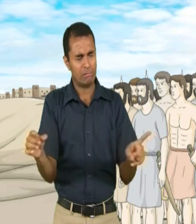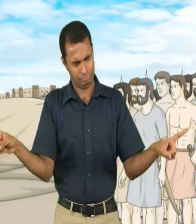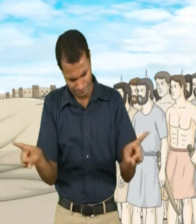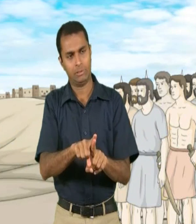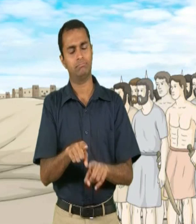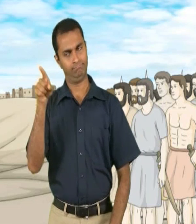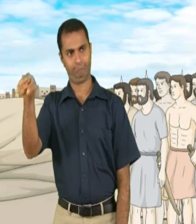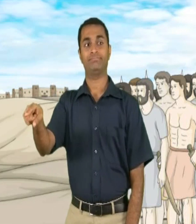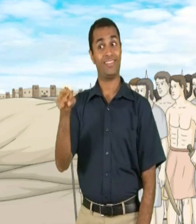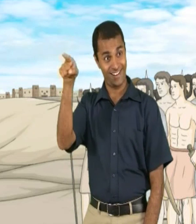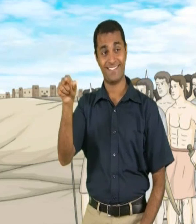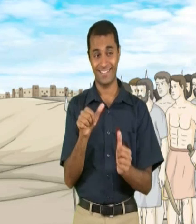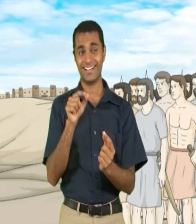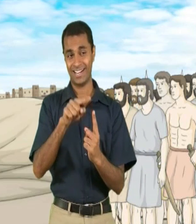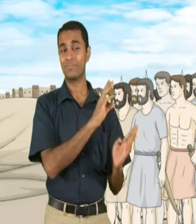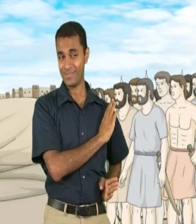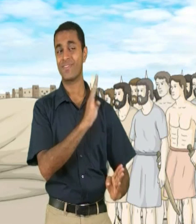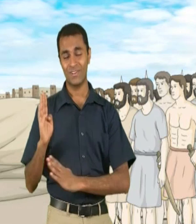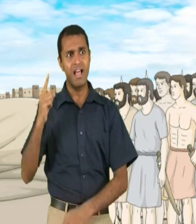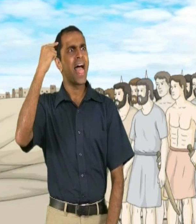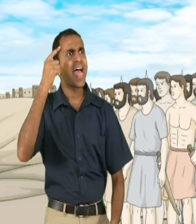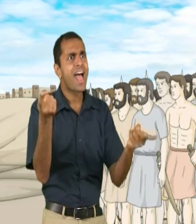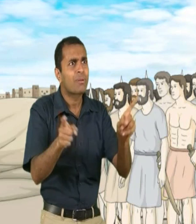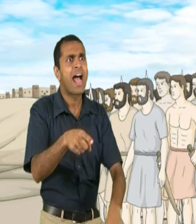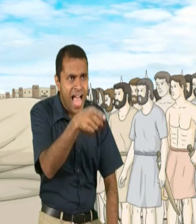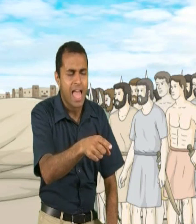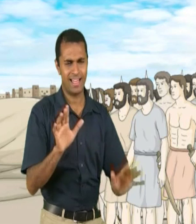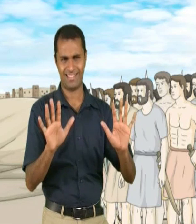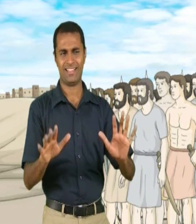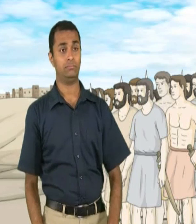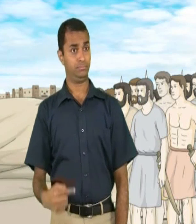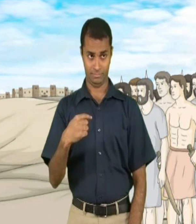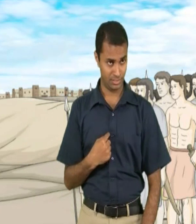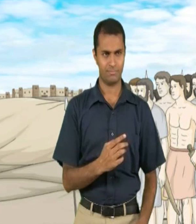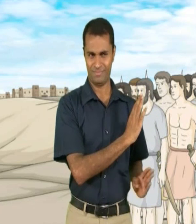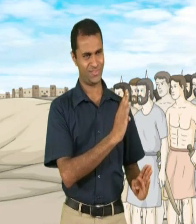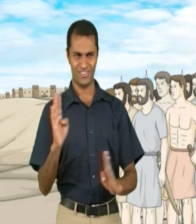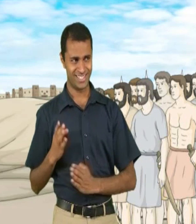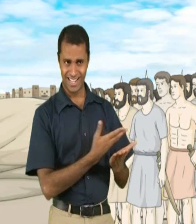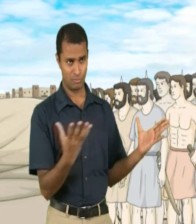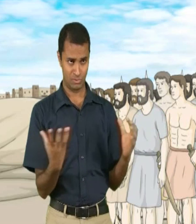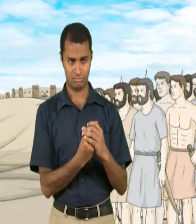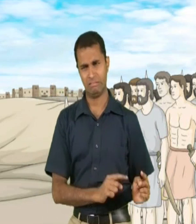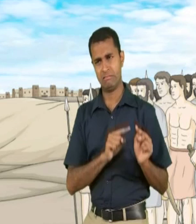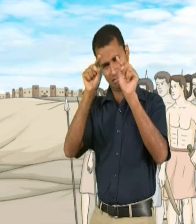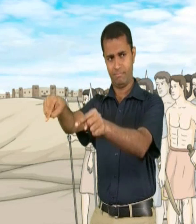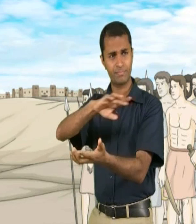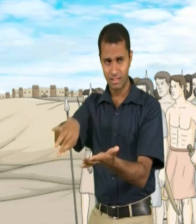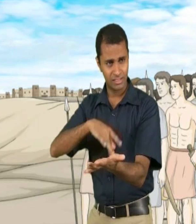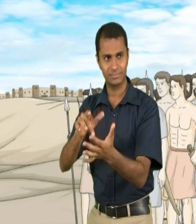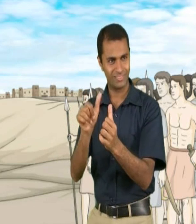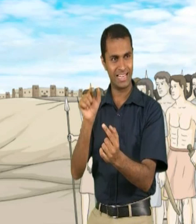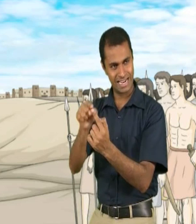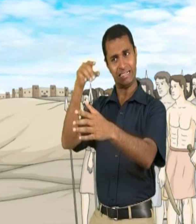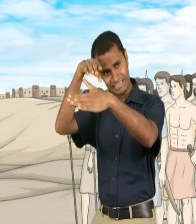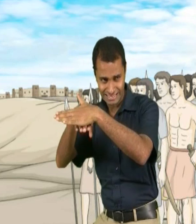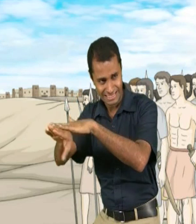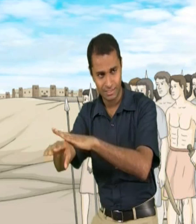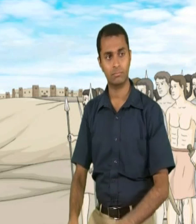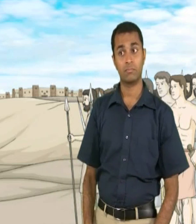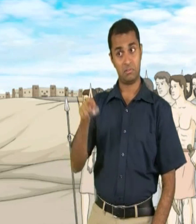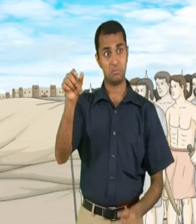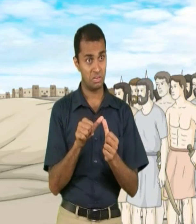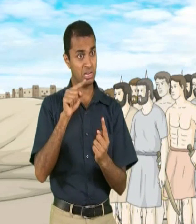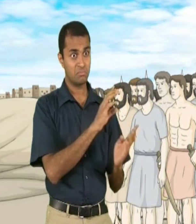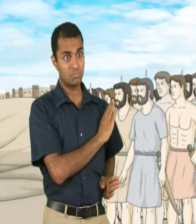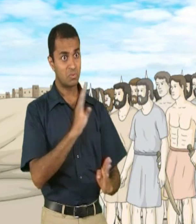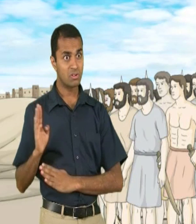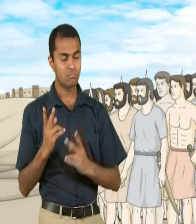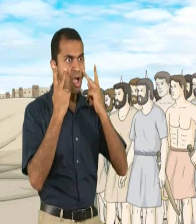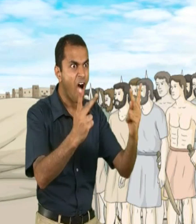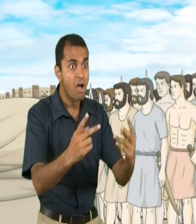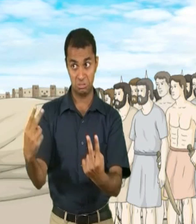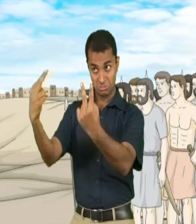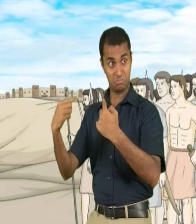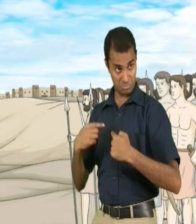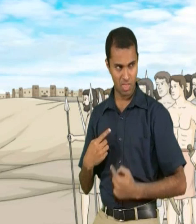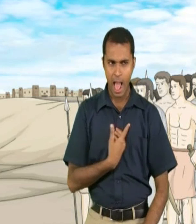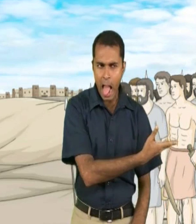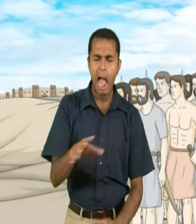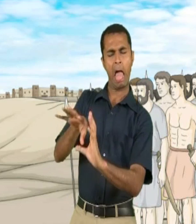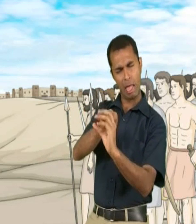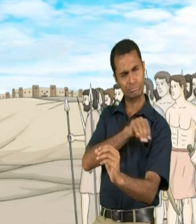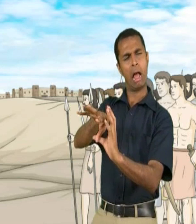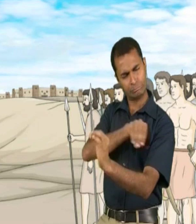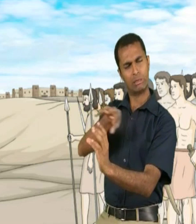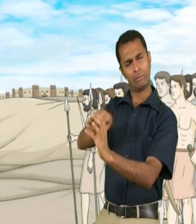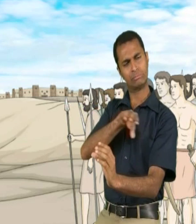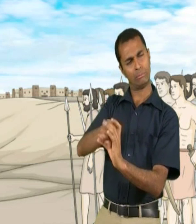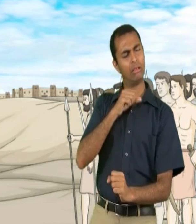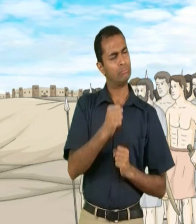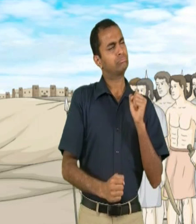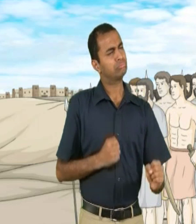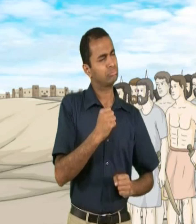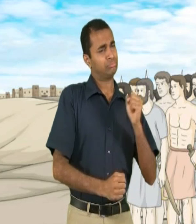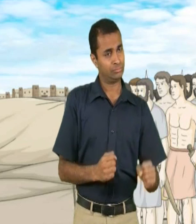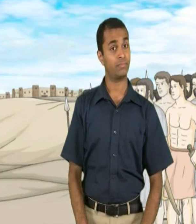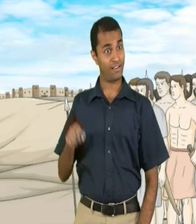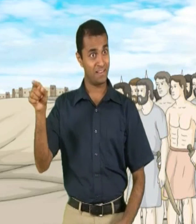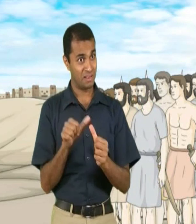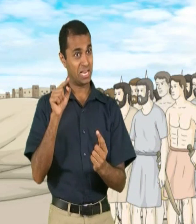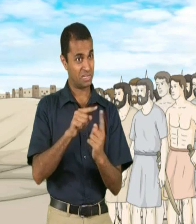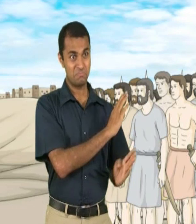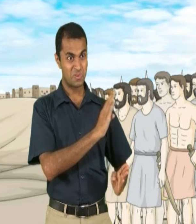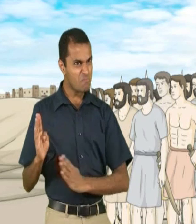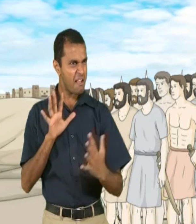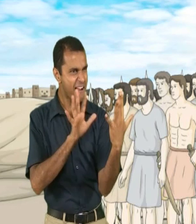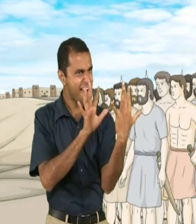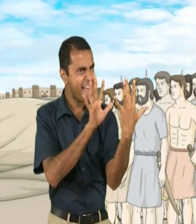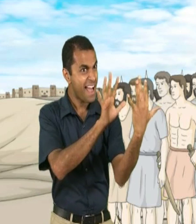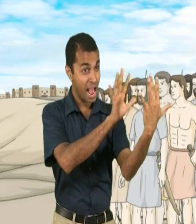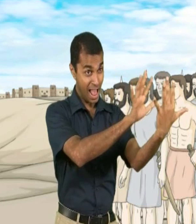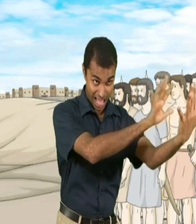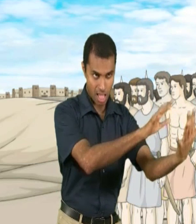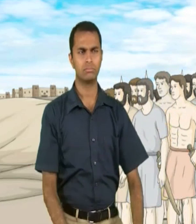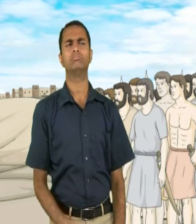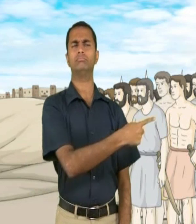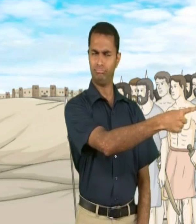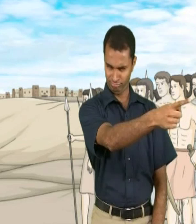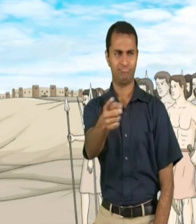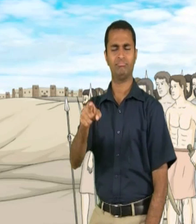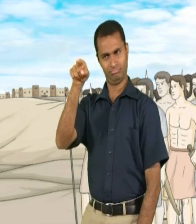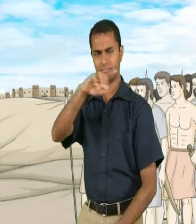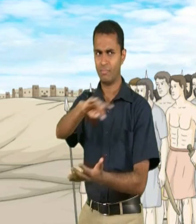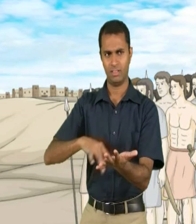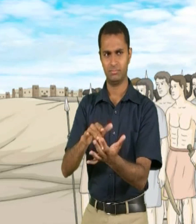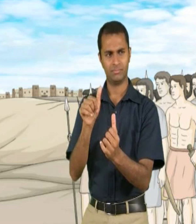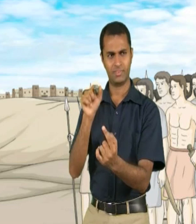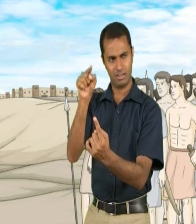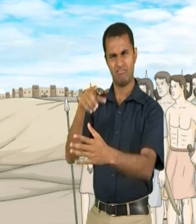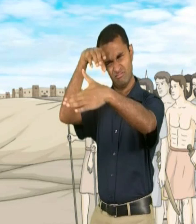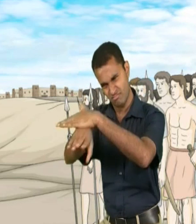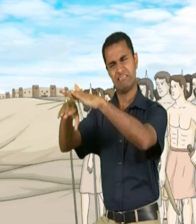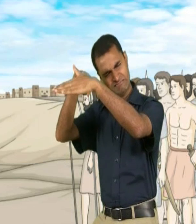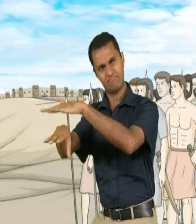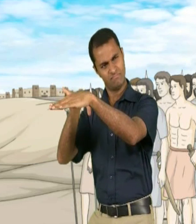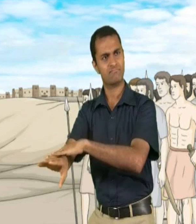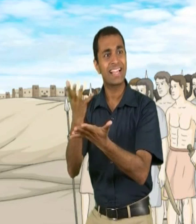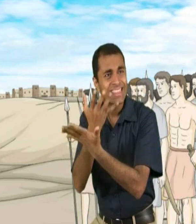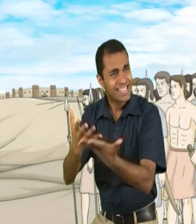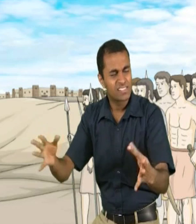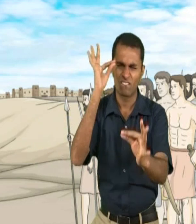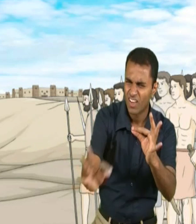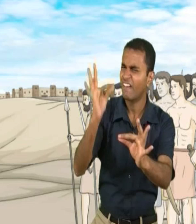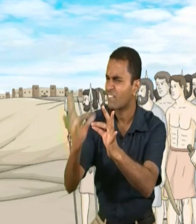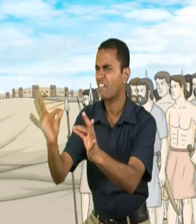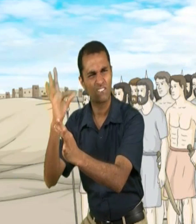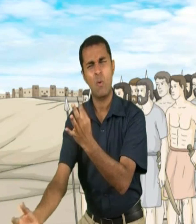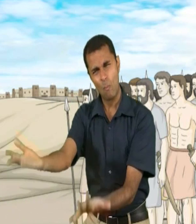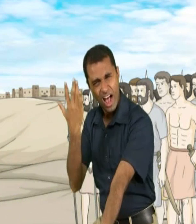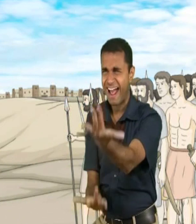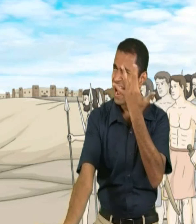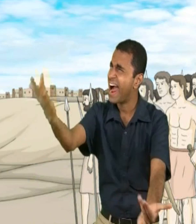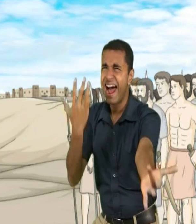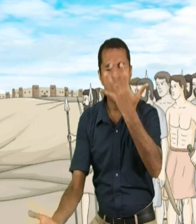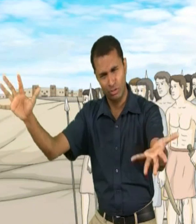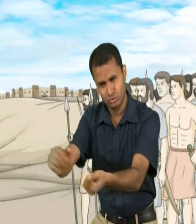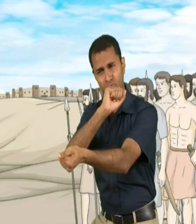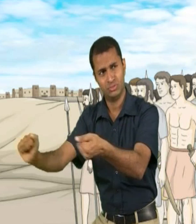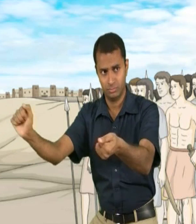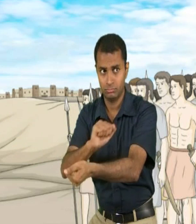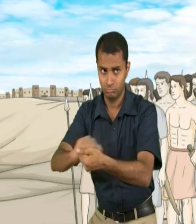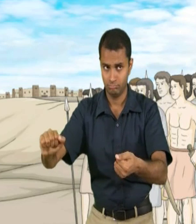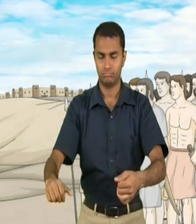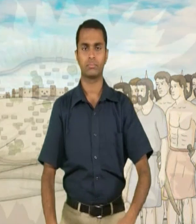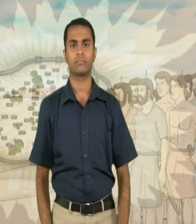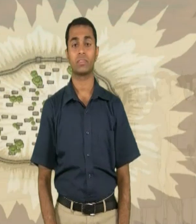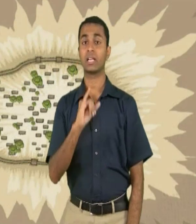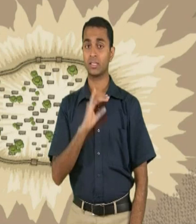So as we flee from them, you are to rise from the ambush and seize the city, for the LORD your God will deliver it into your hand. And when you have taken the city, set it on fire. Do as the LORD has commanded! See, I have given you orders.”